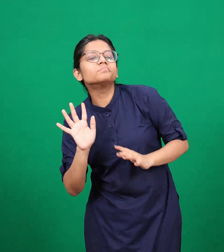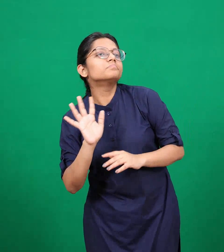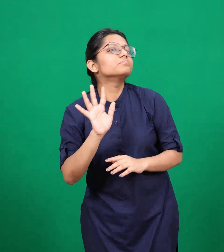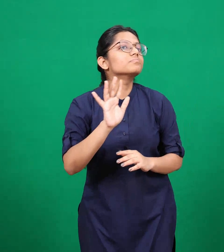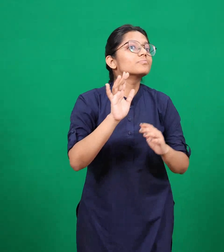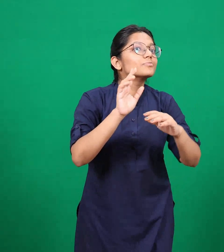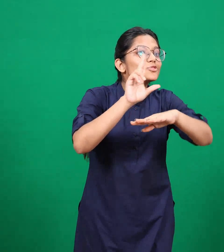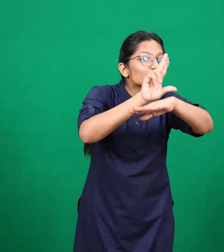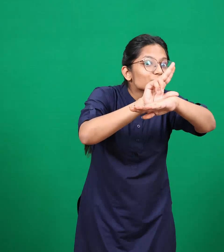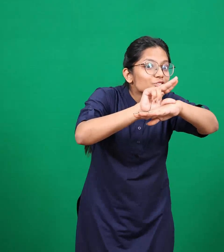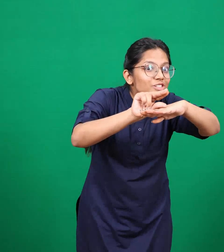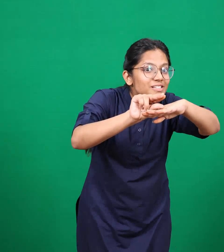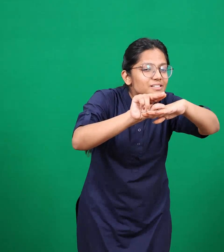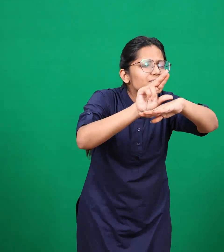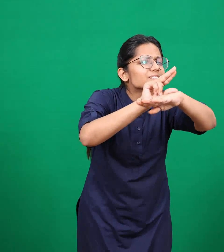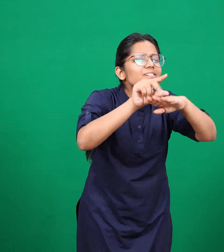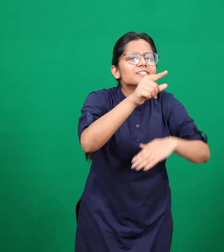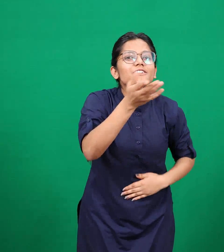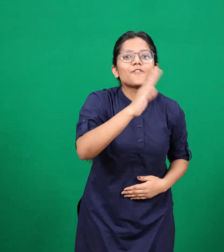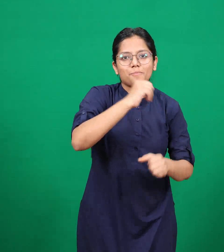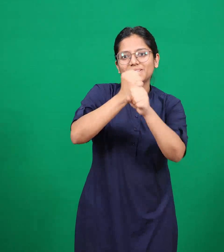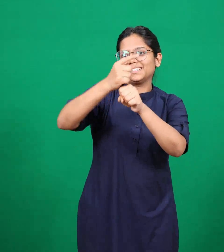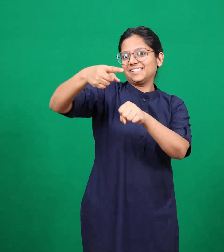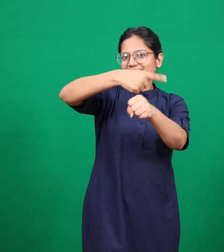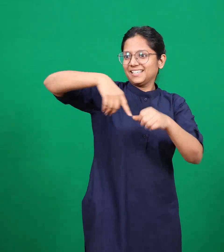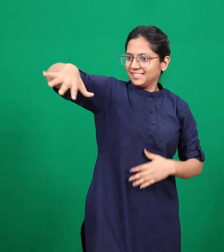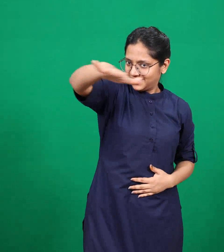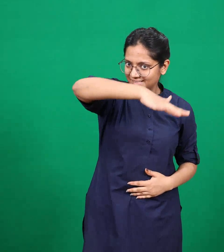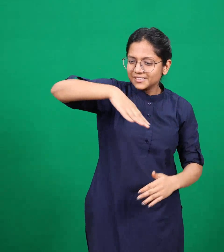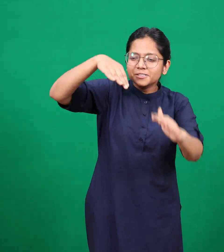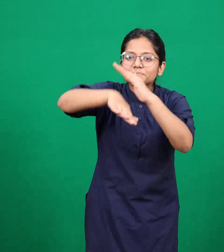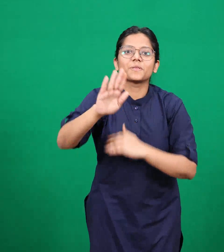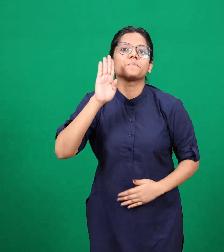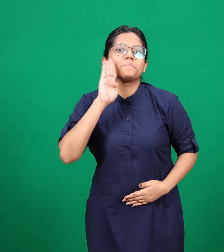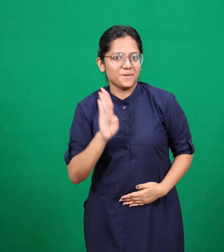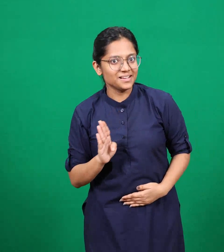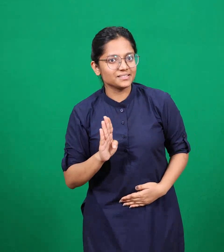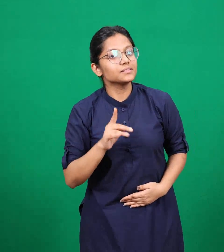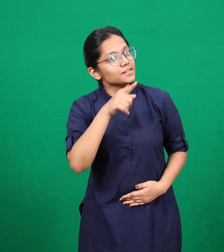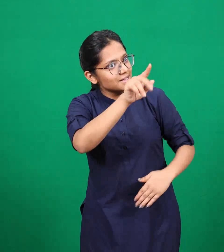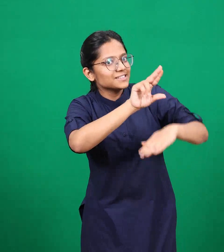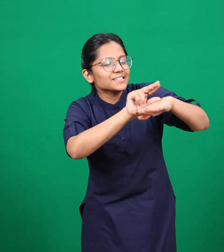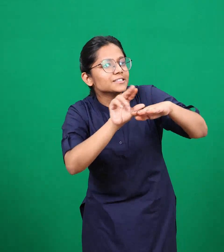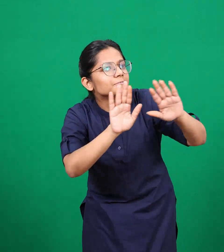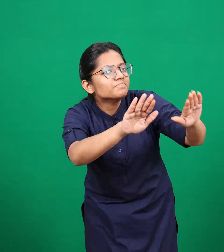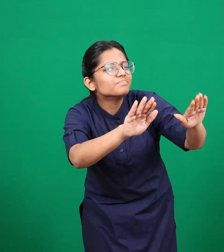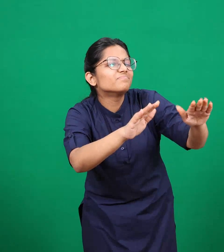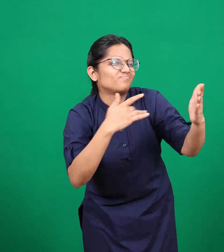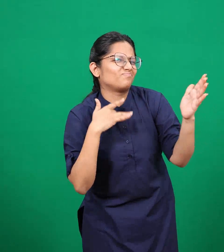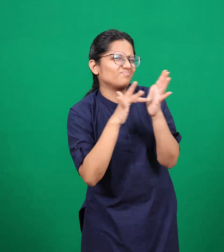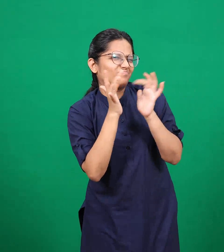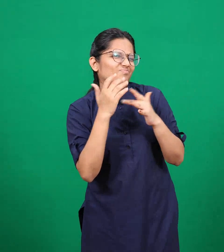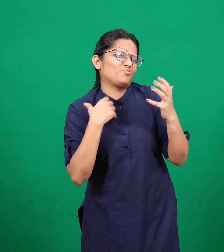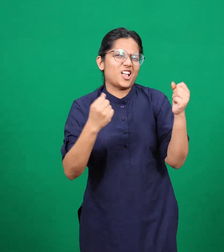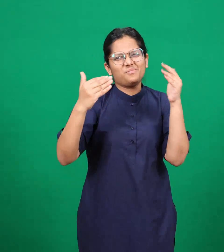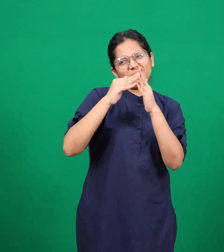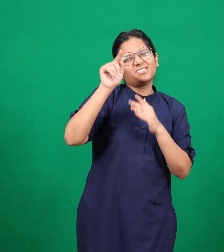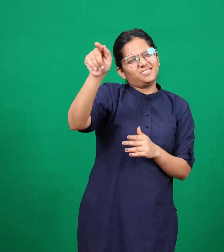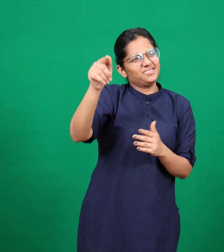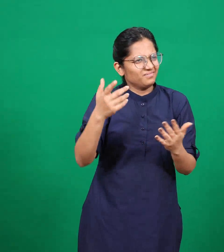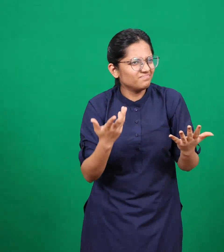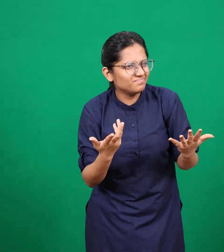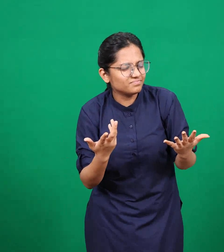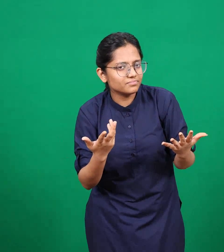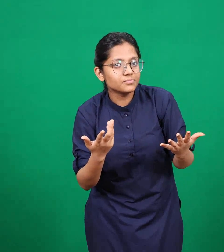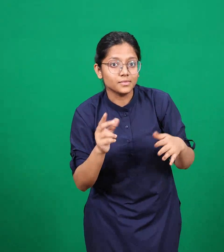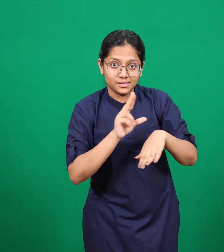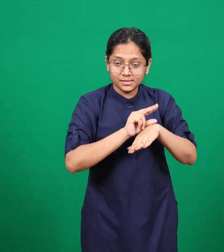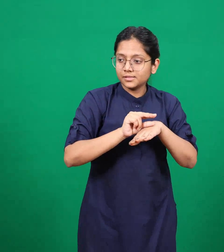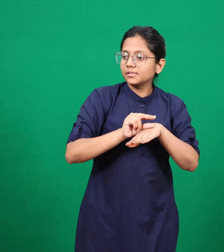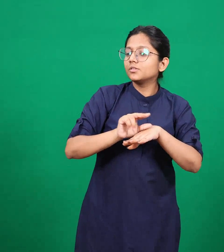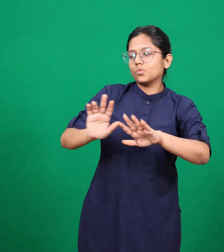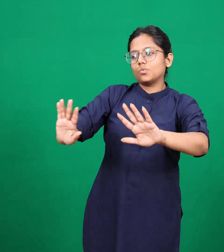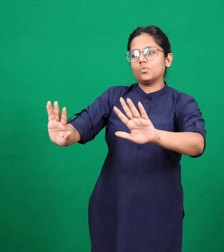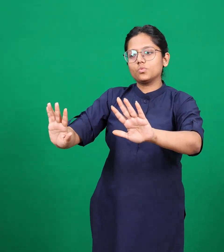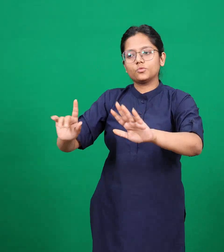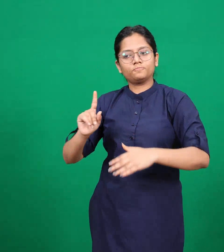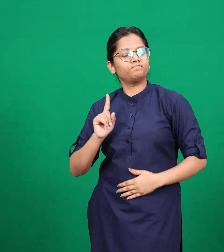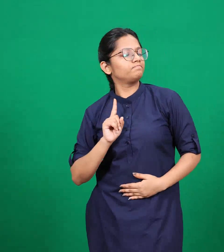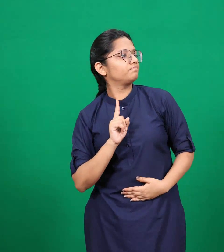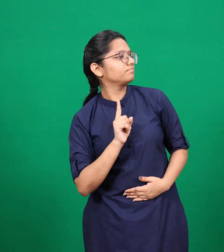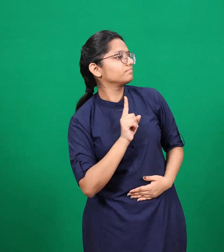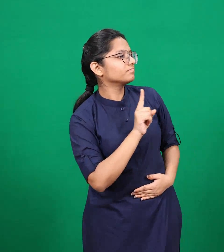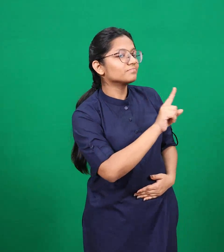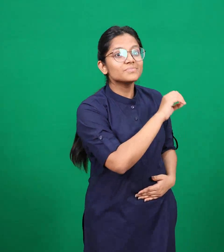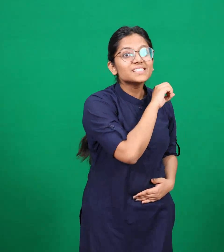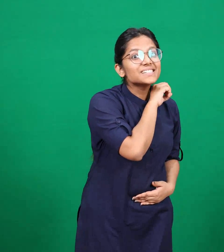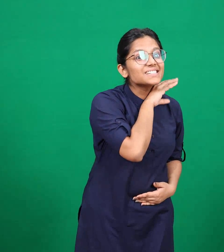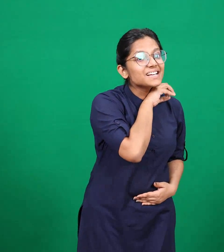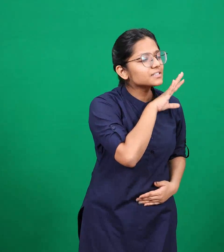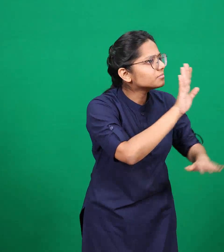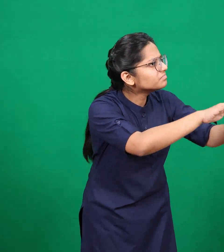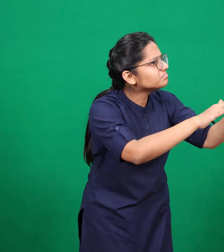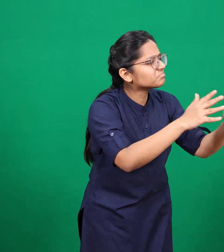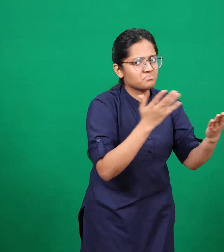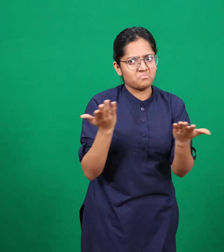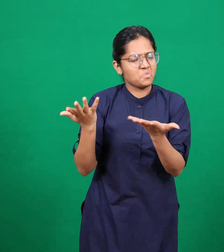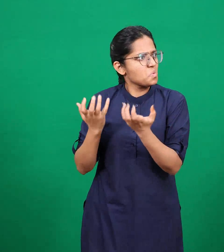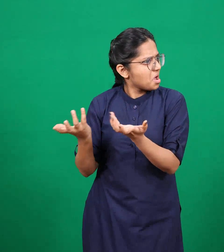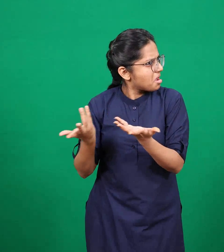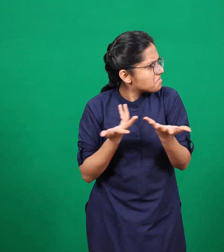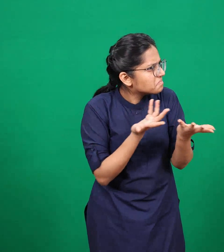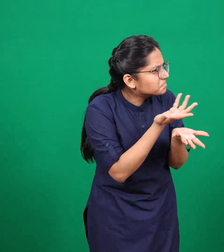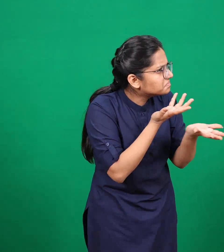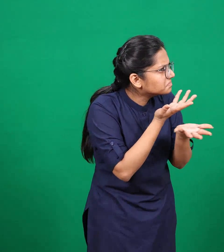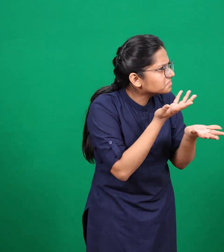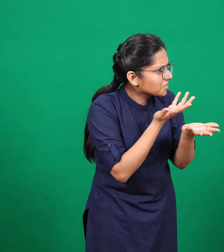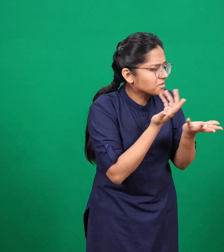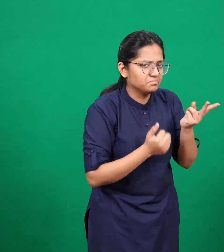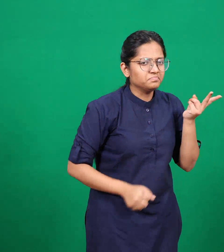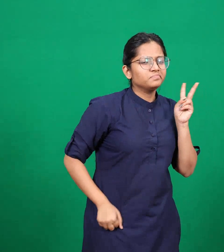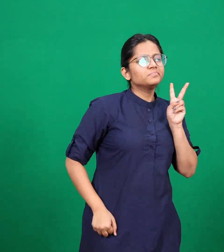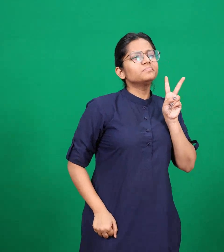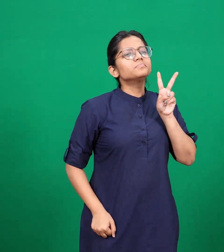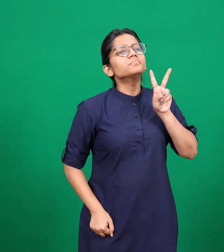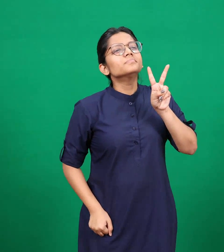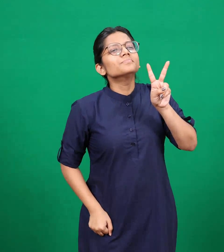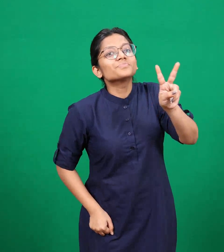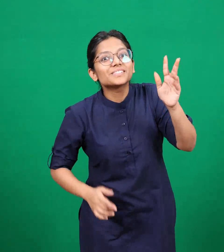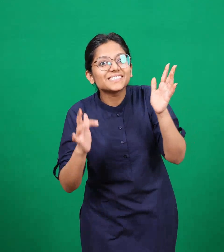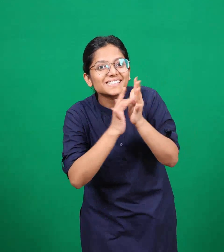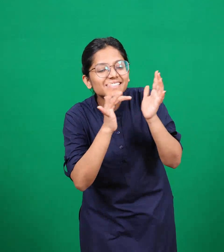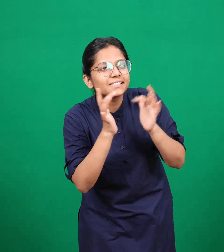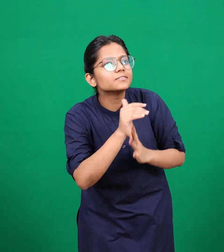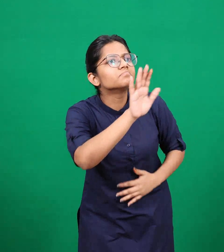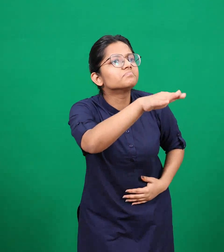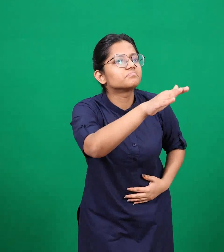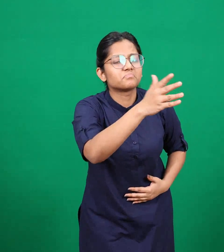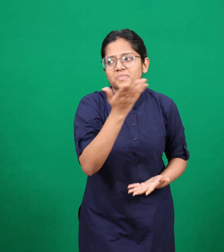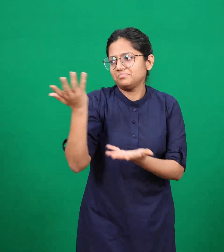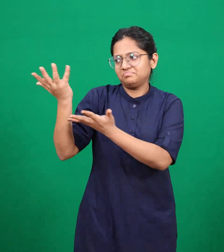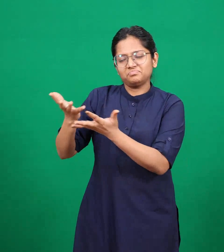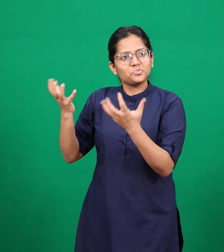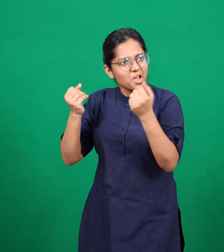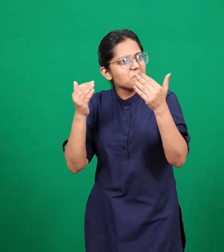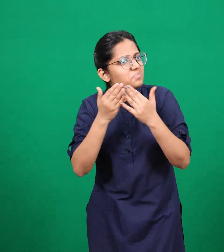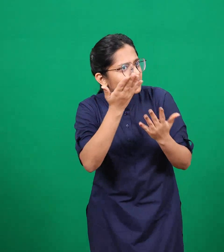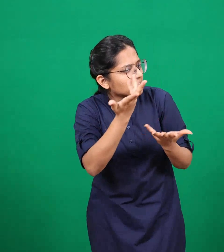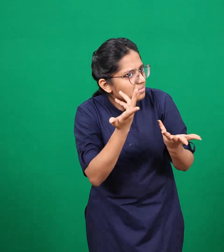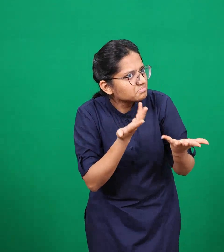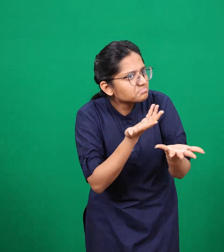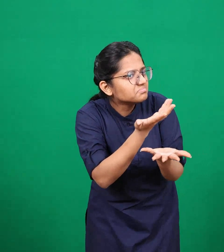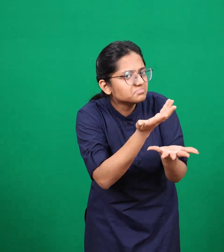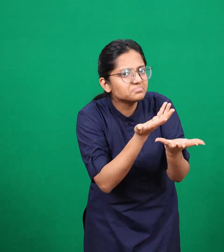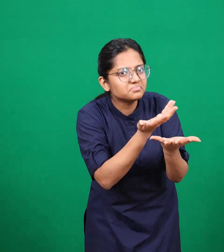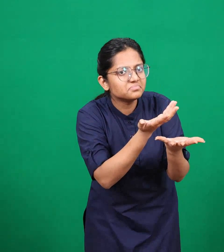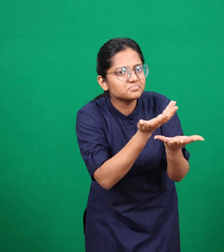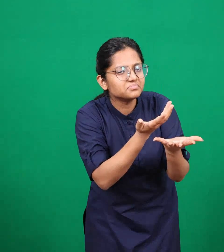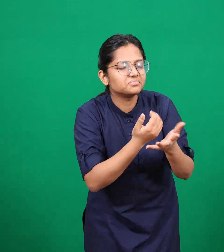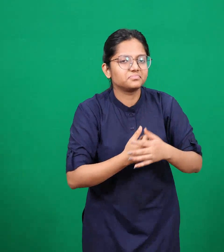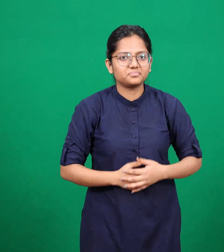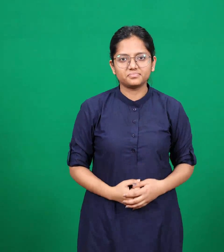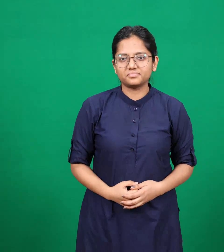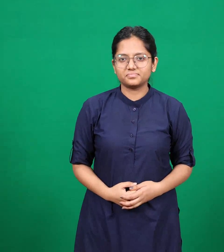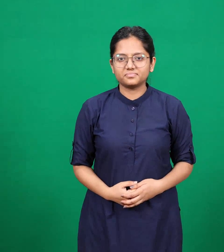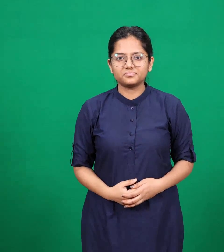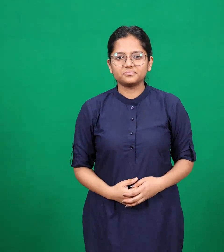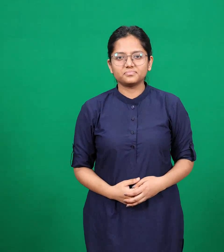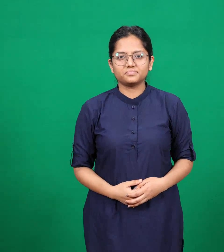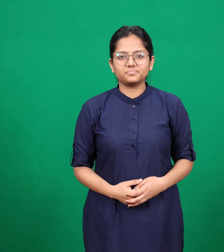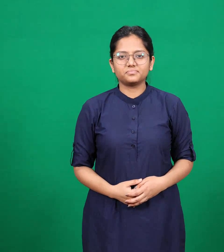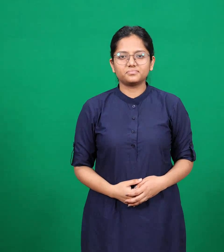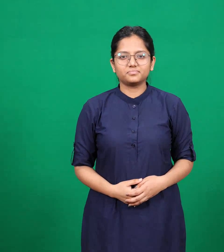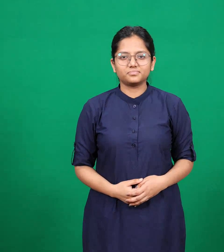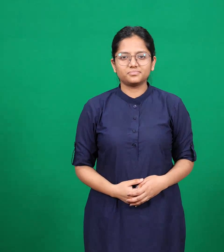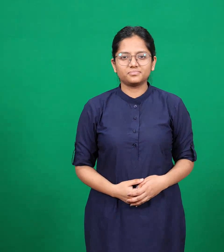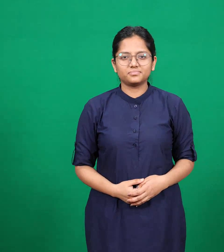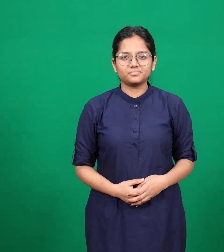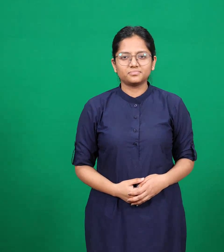They came to Philip, who was from Bethsaida in Galilee, and requested of him, "Sir, we want to see Jesus." Philip relayed this appeal to Andrew, and both of them went and told Jesus.